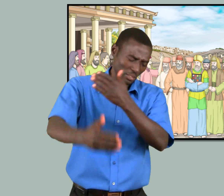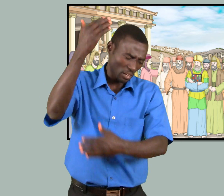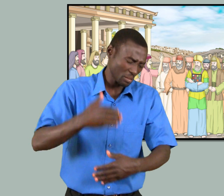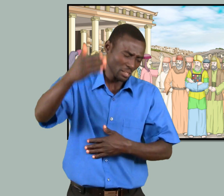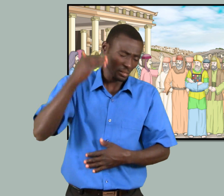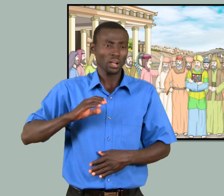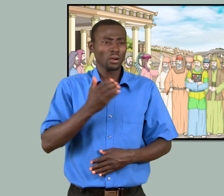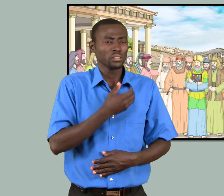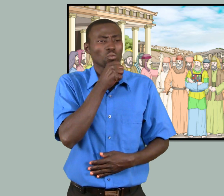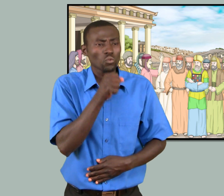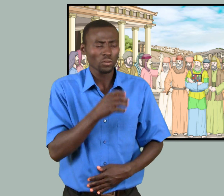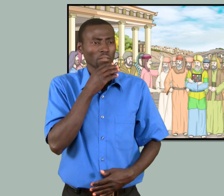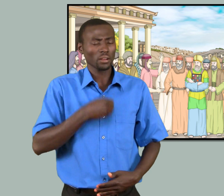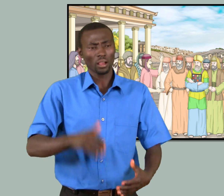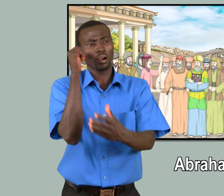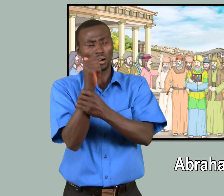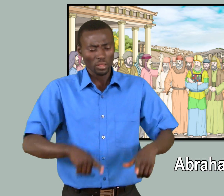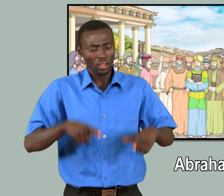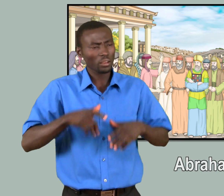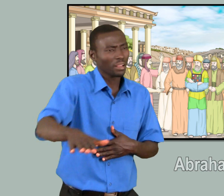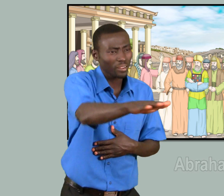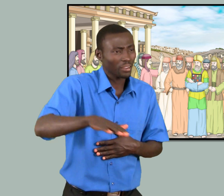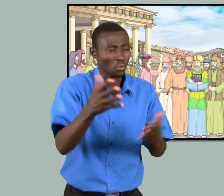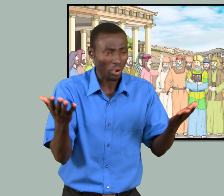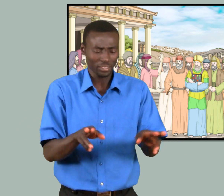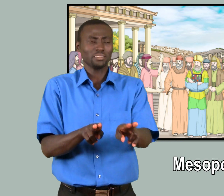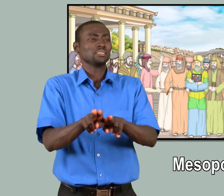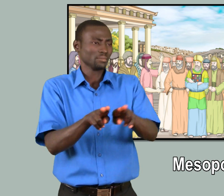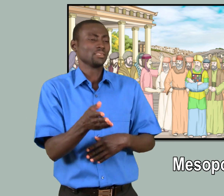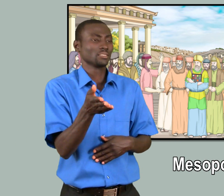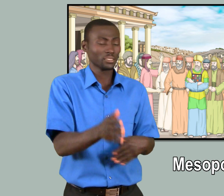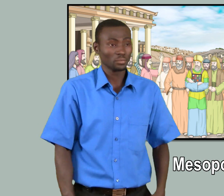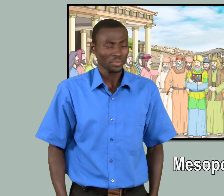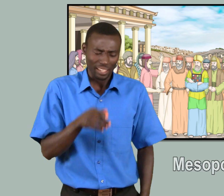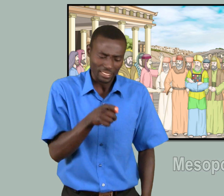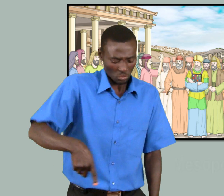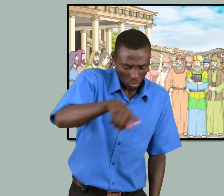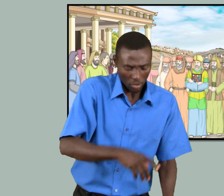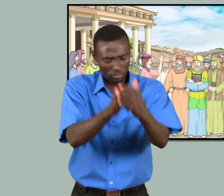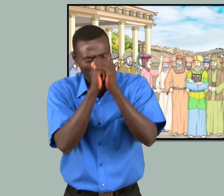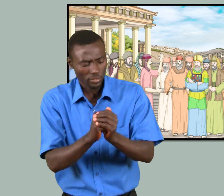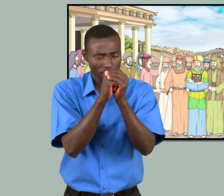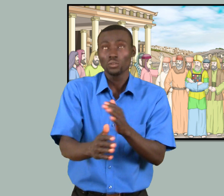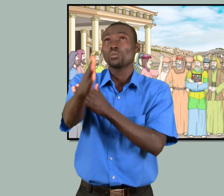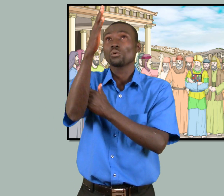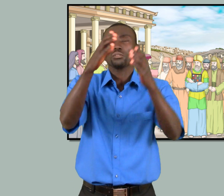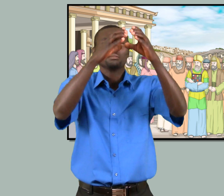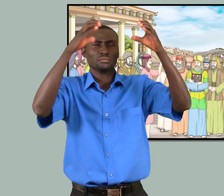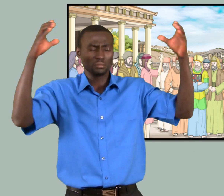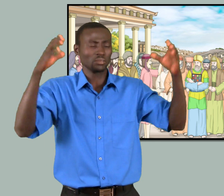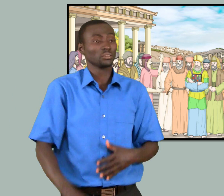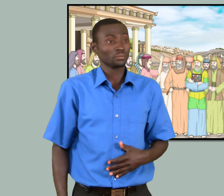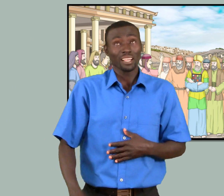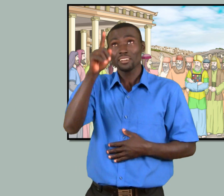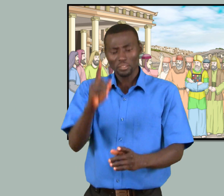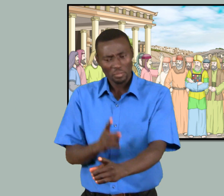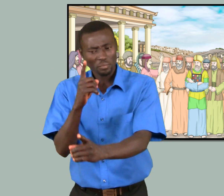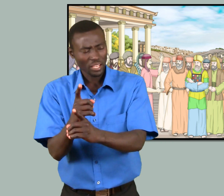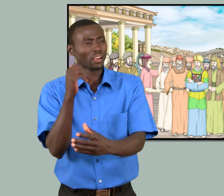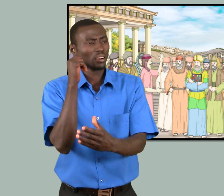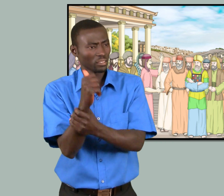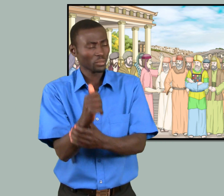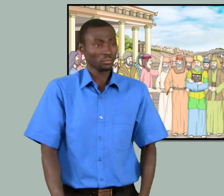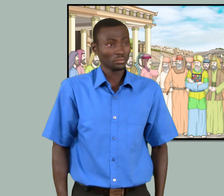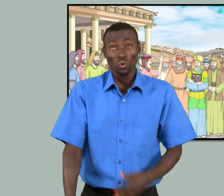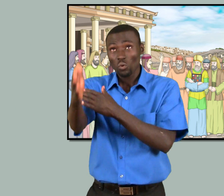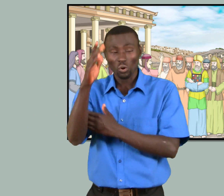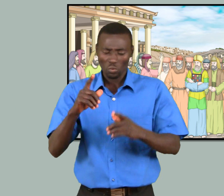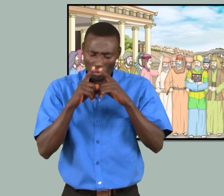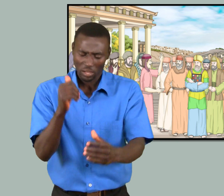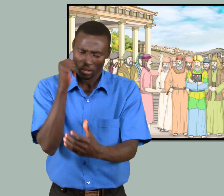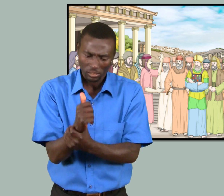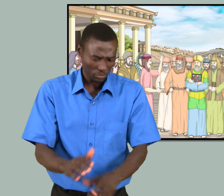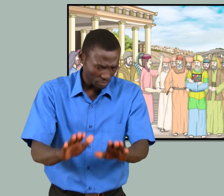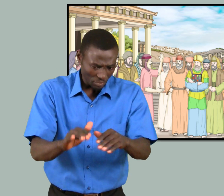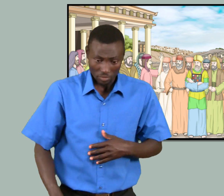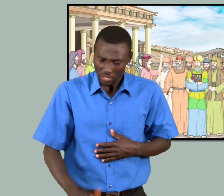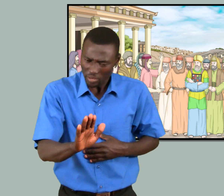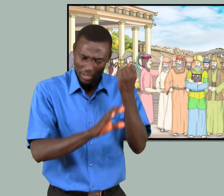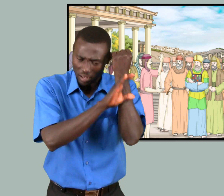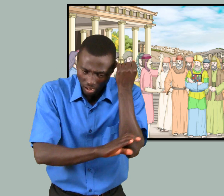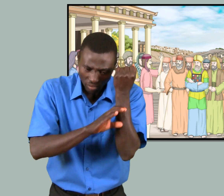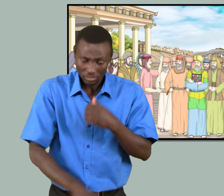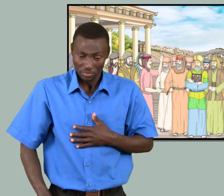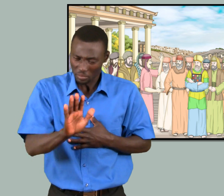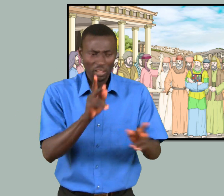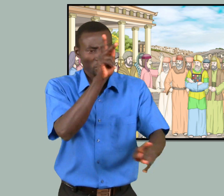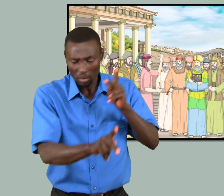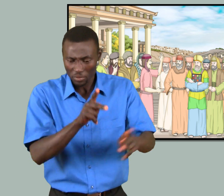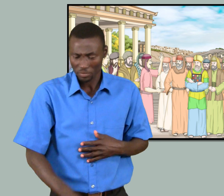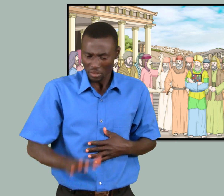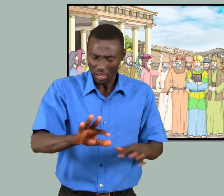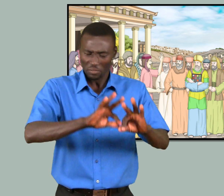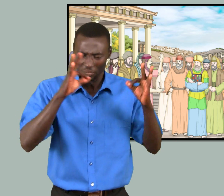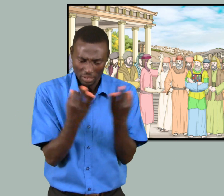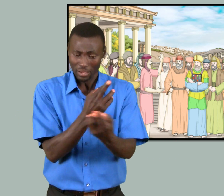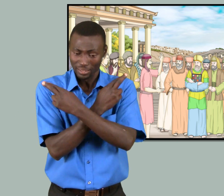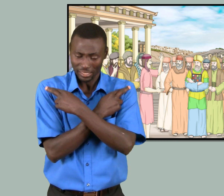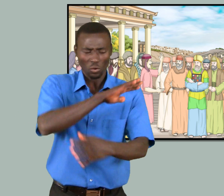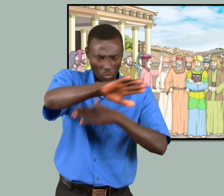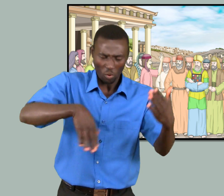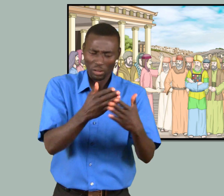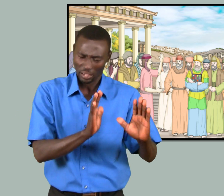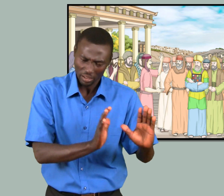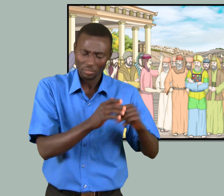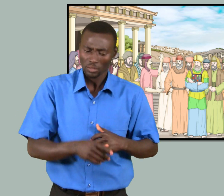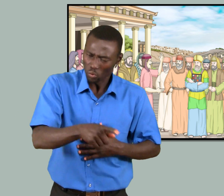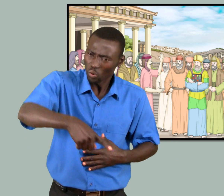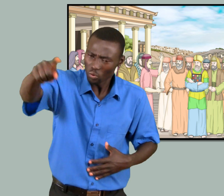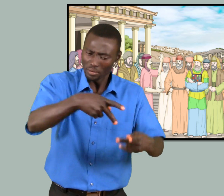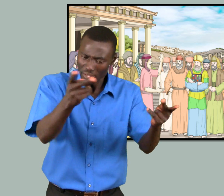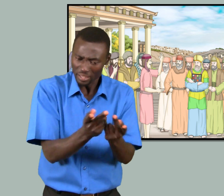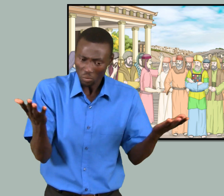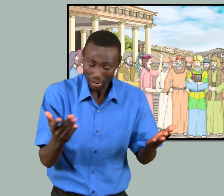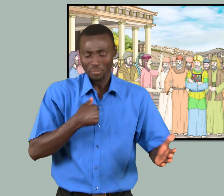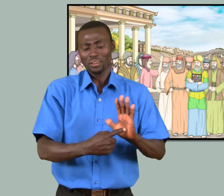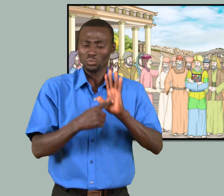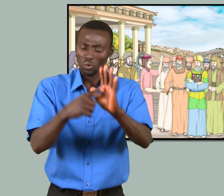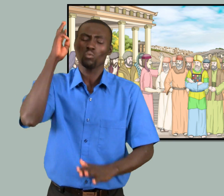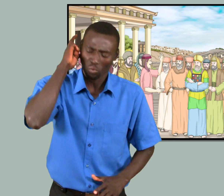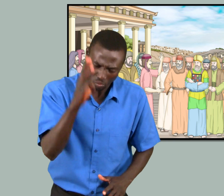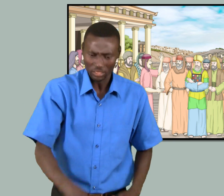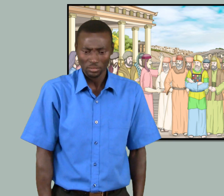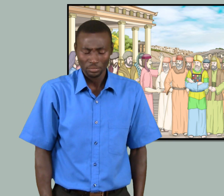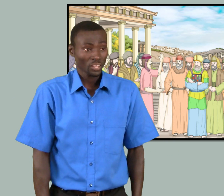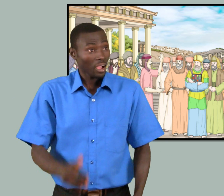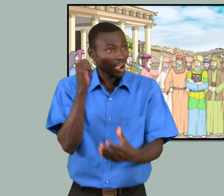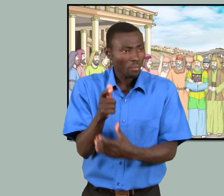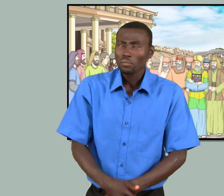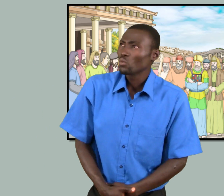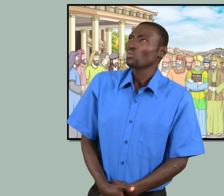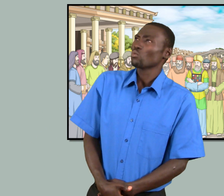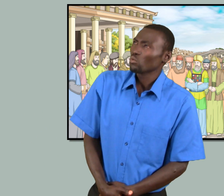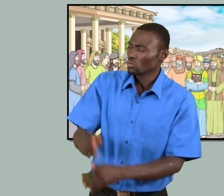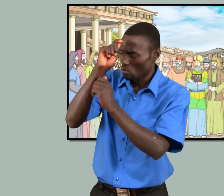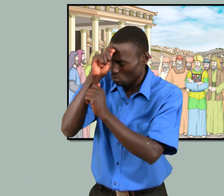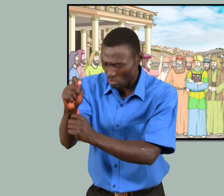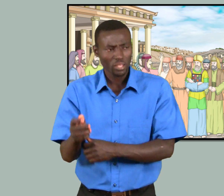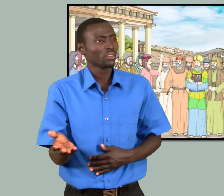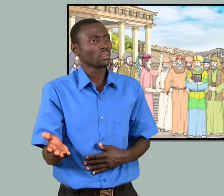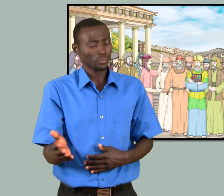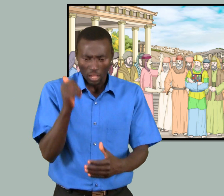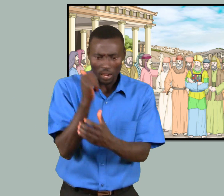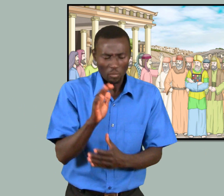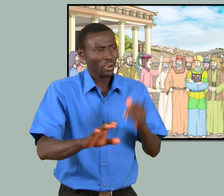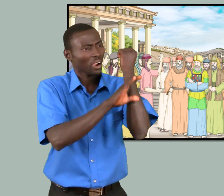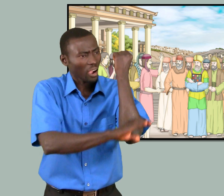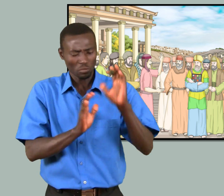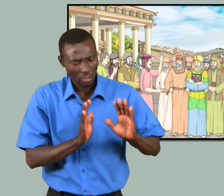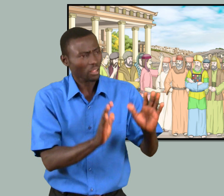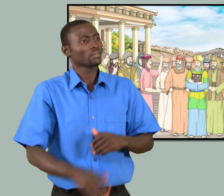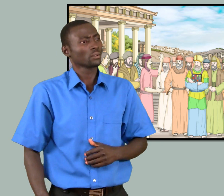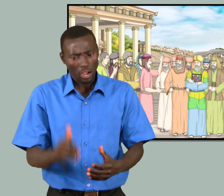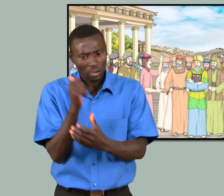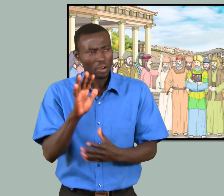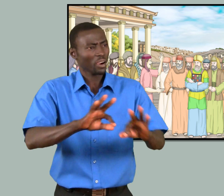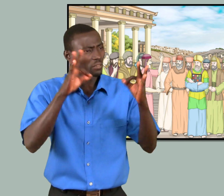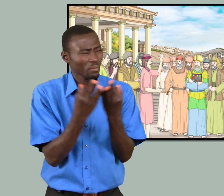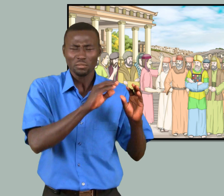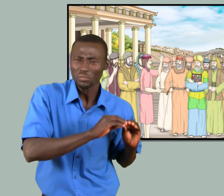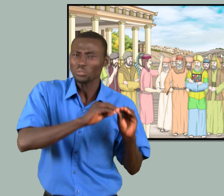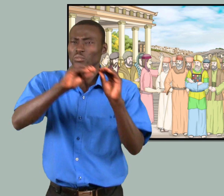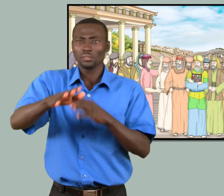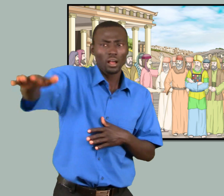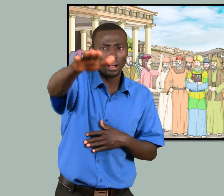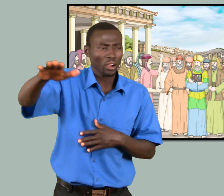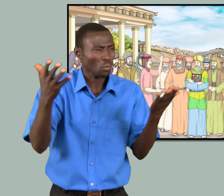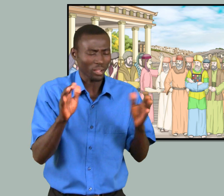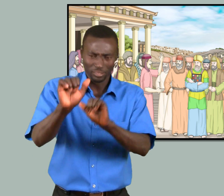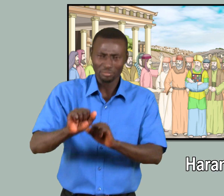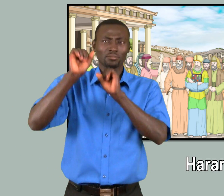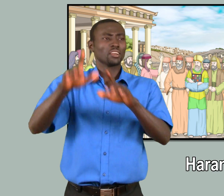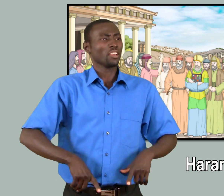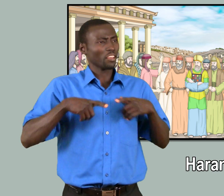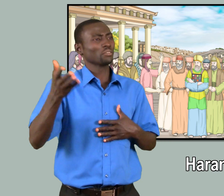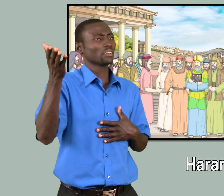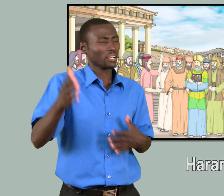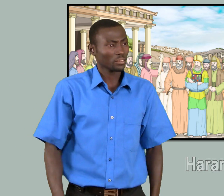The God of glory appeared to our father Abraham while he was still in Mesopotamia, before he lived in Haran, and told him, ‘Leave your country and your kindred and go to the land I will show you.’